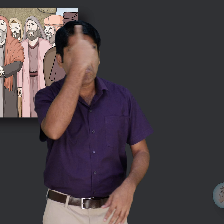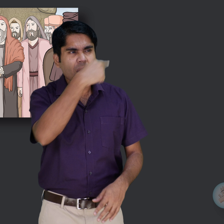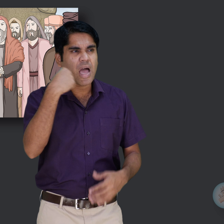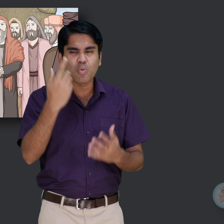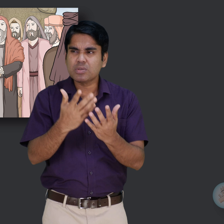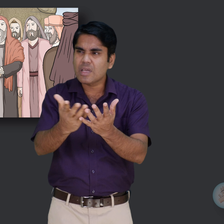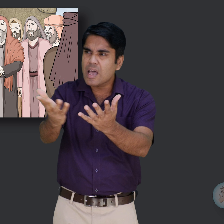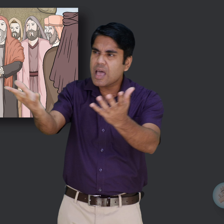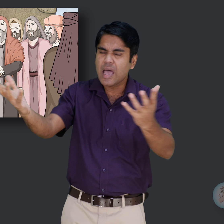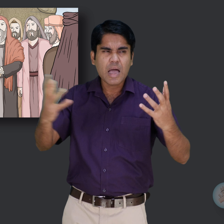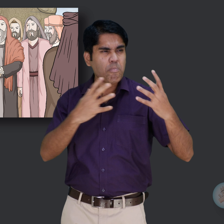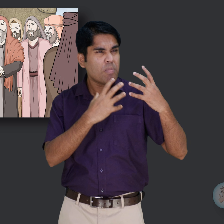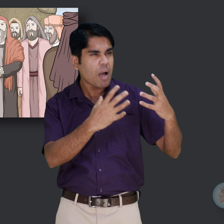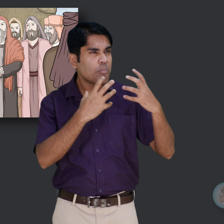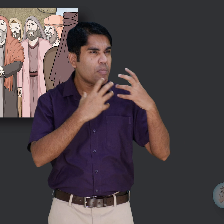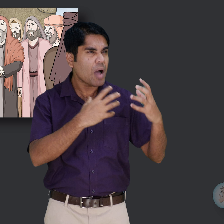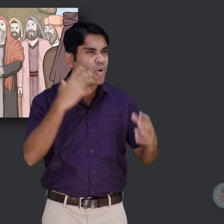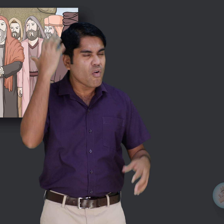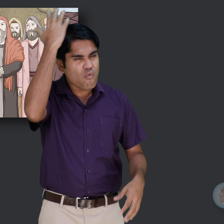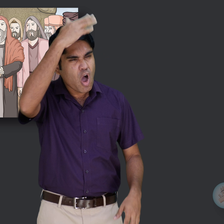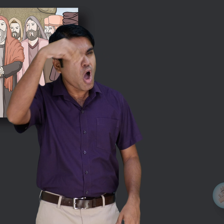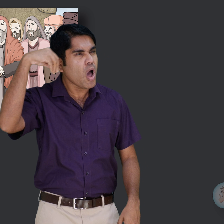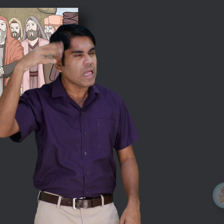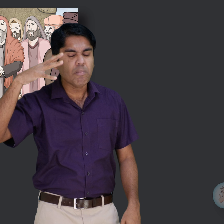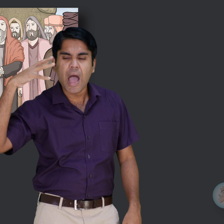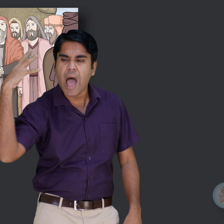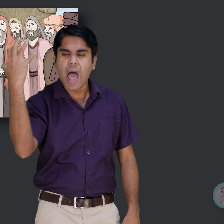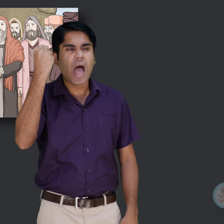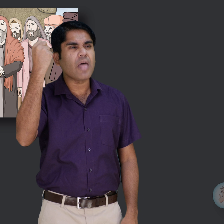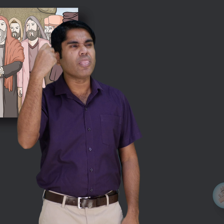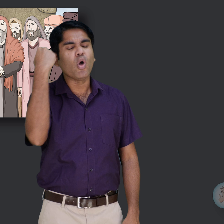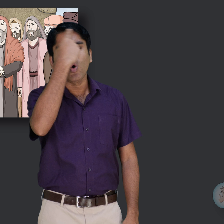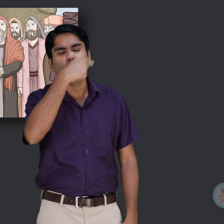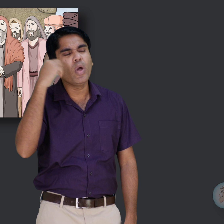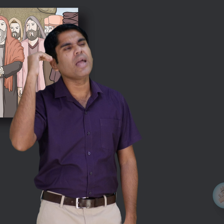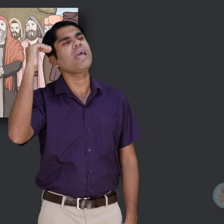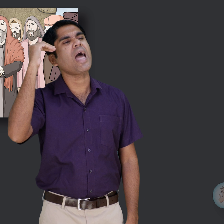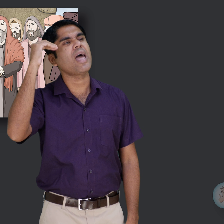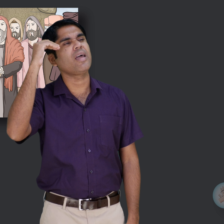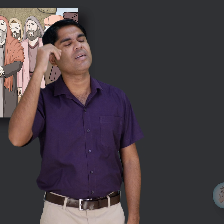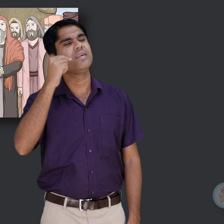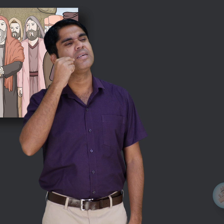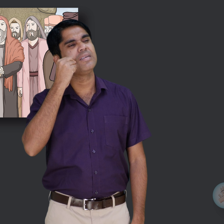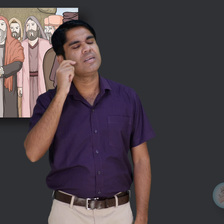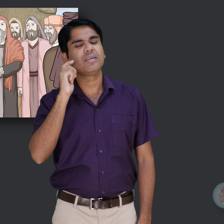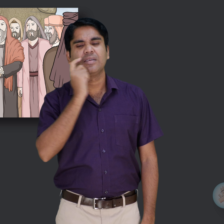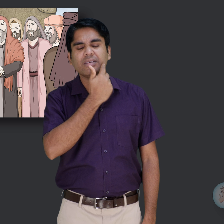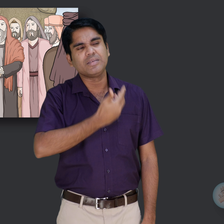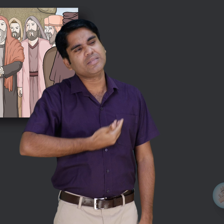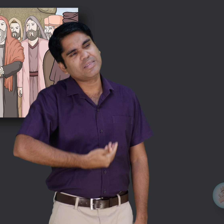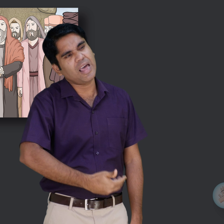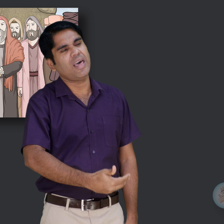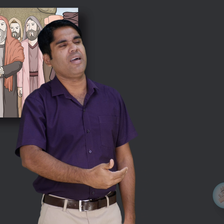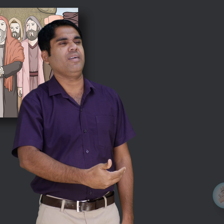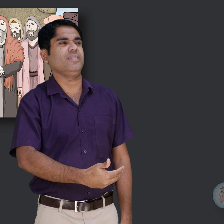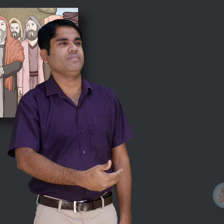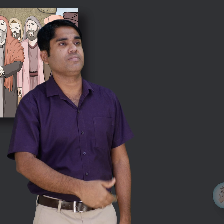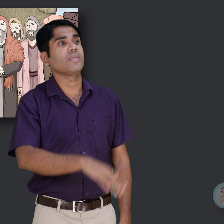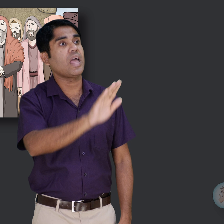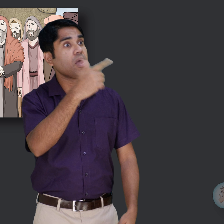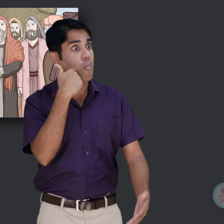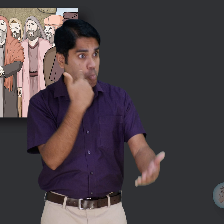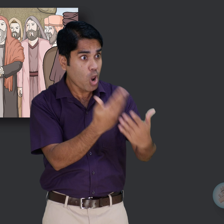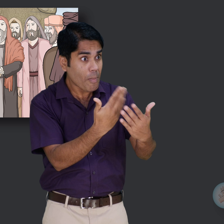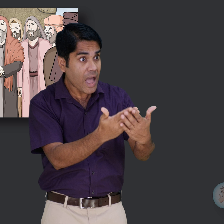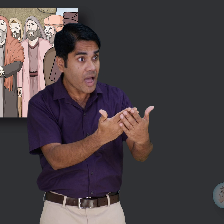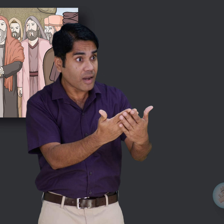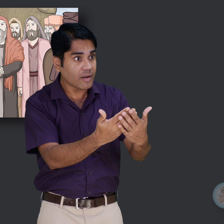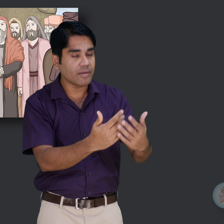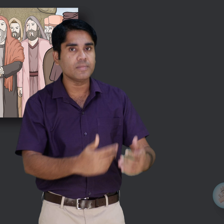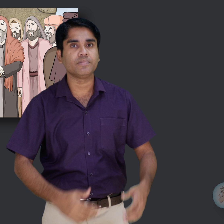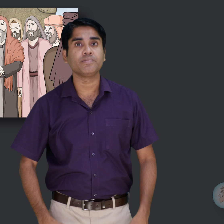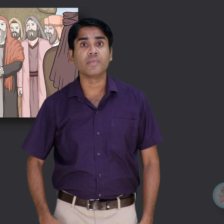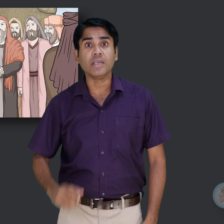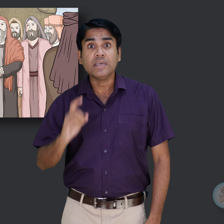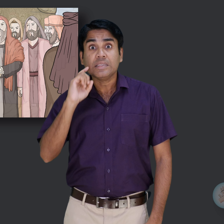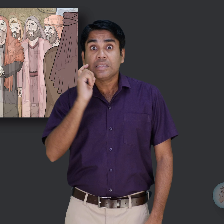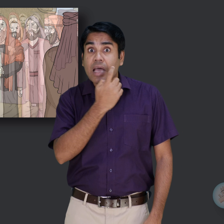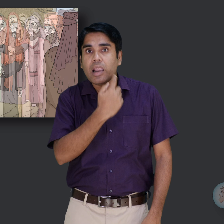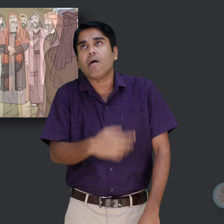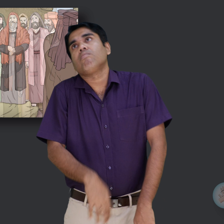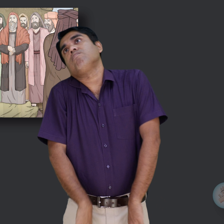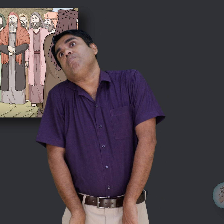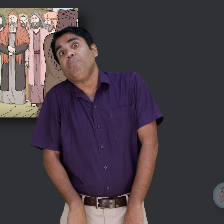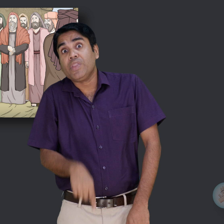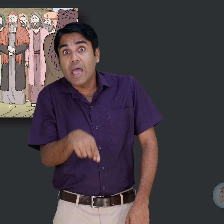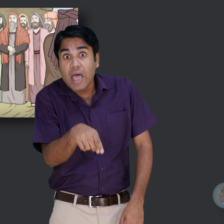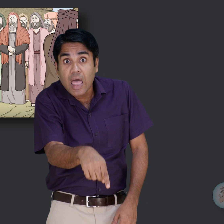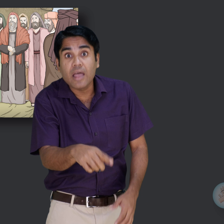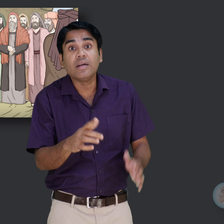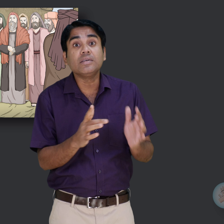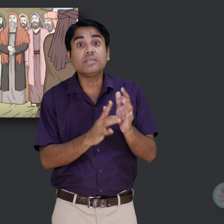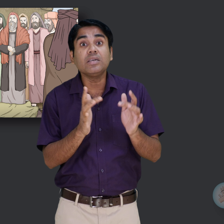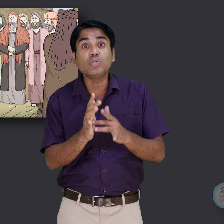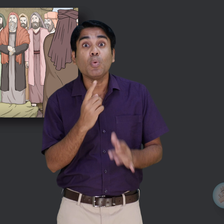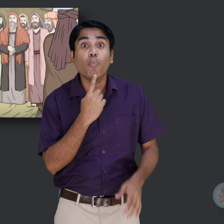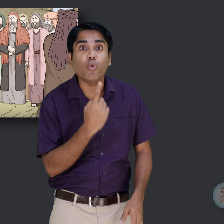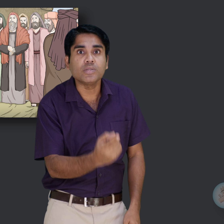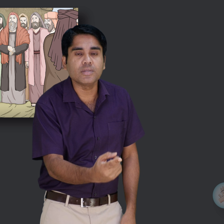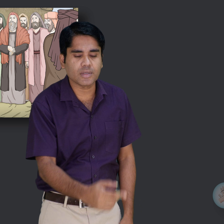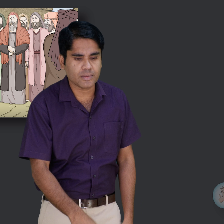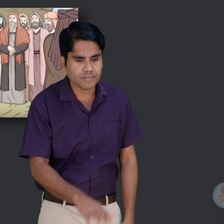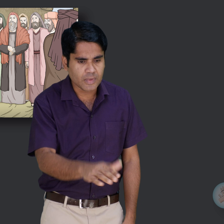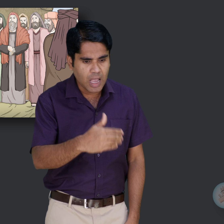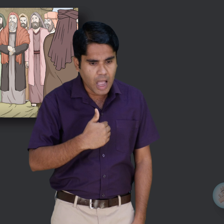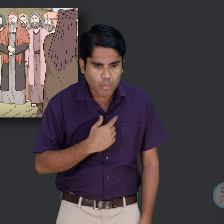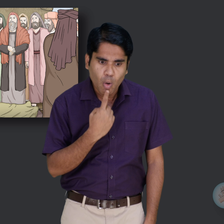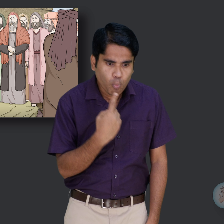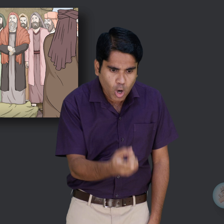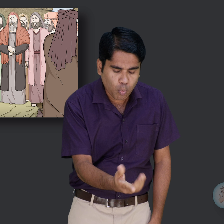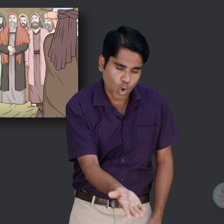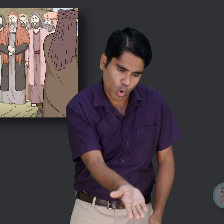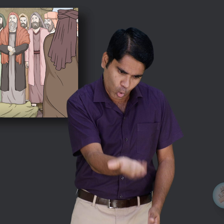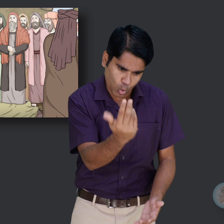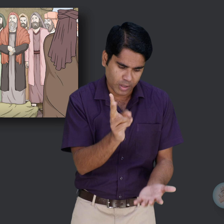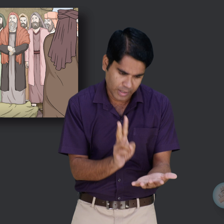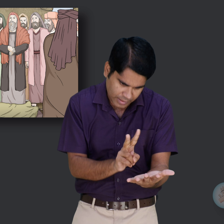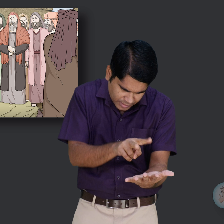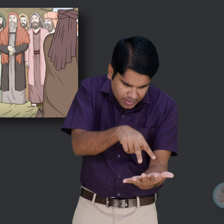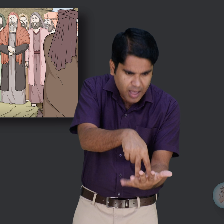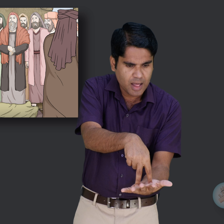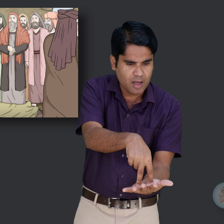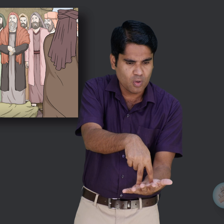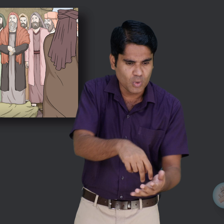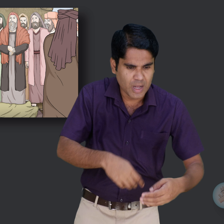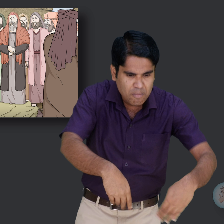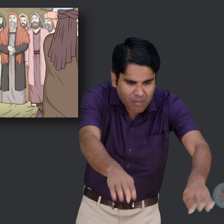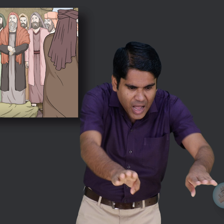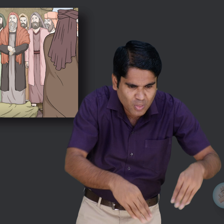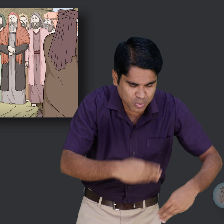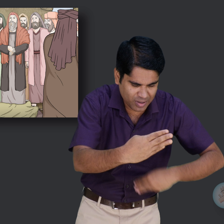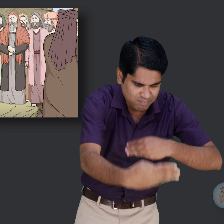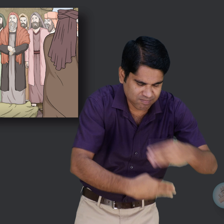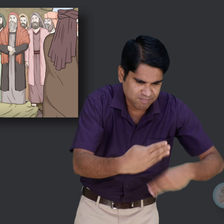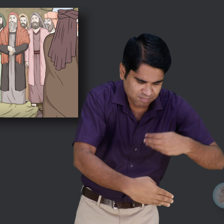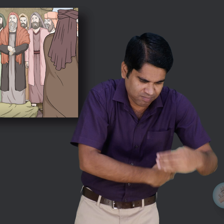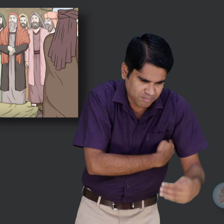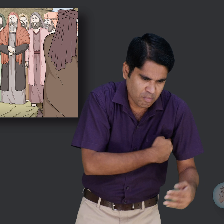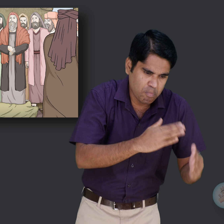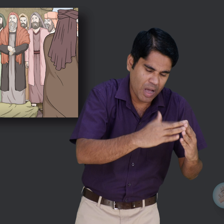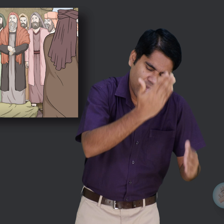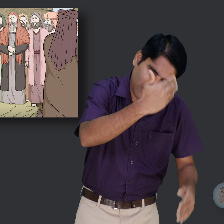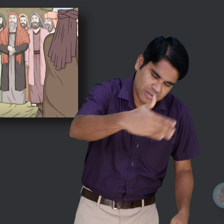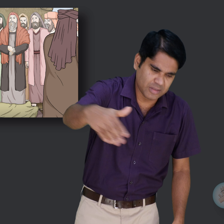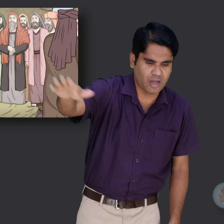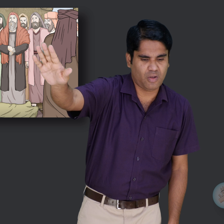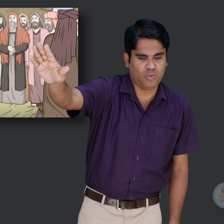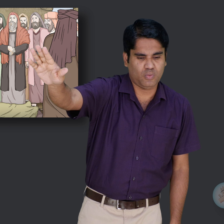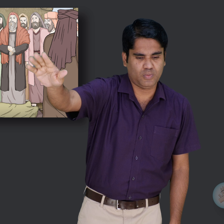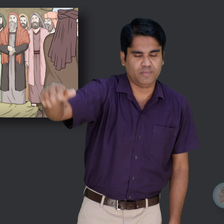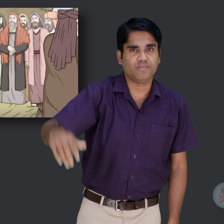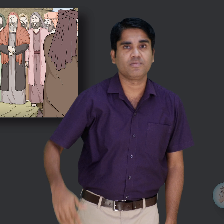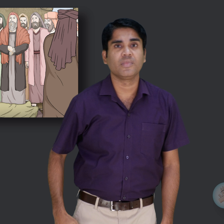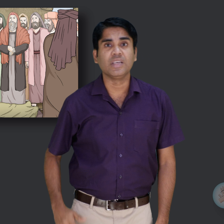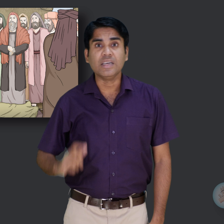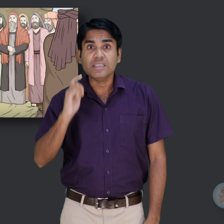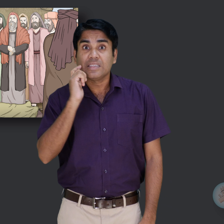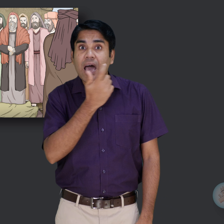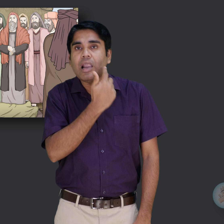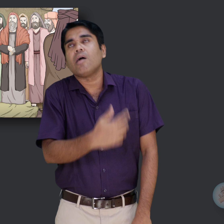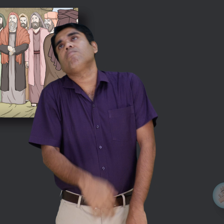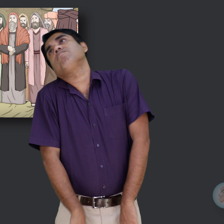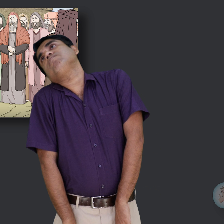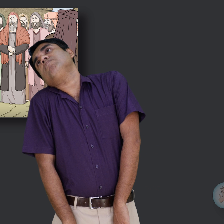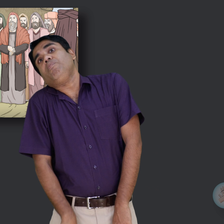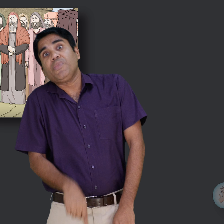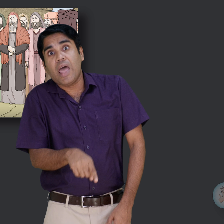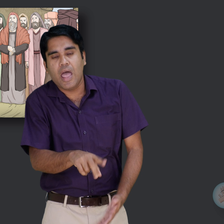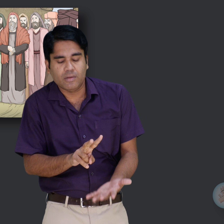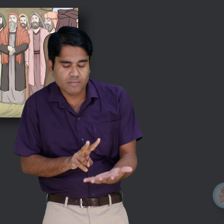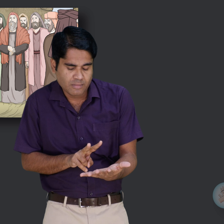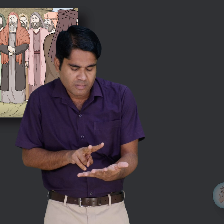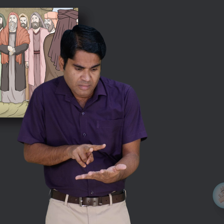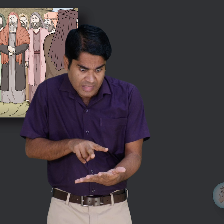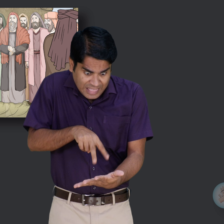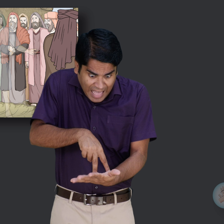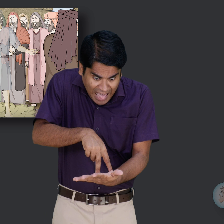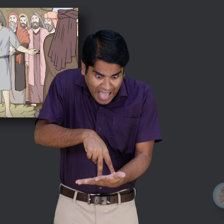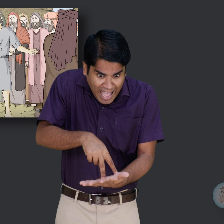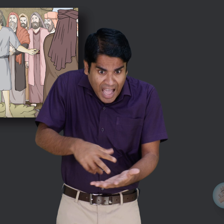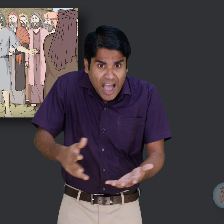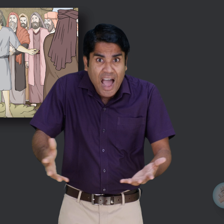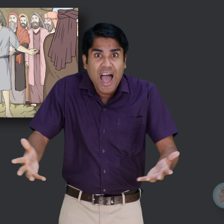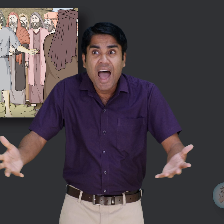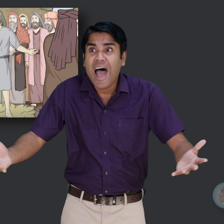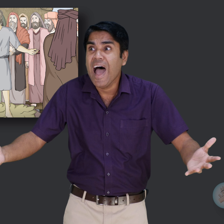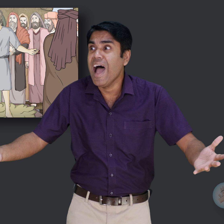But so that you may know that the Son of Man has authority on earth to forgive sins...” He said to the paralytic, “I tell you, get up, pick up your mat, and go home.”